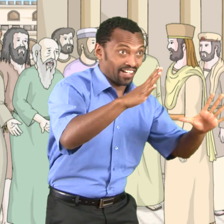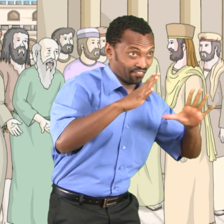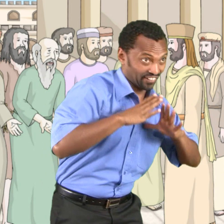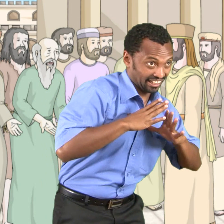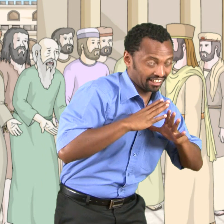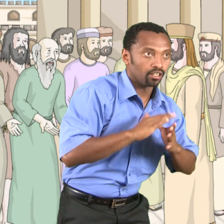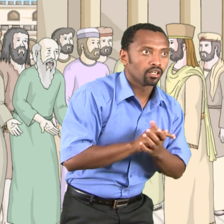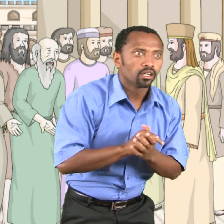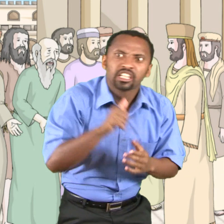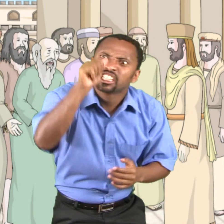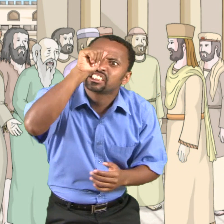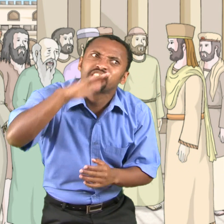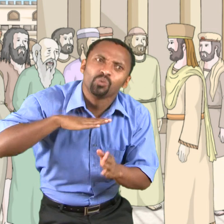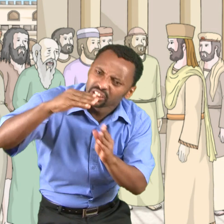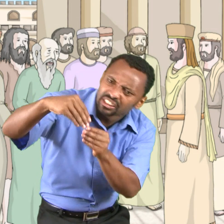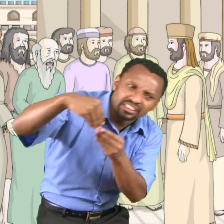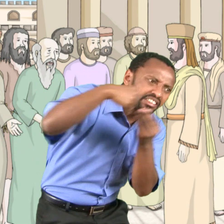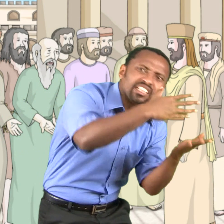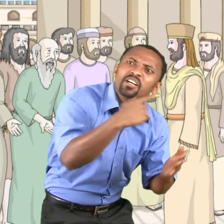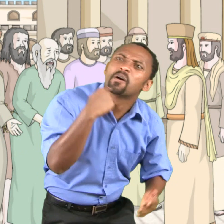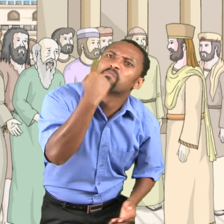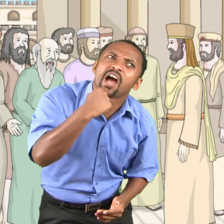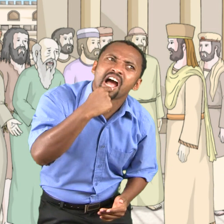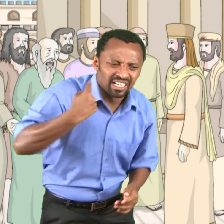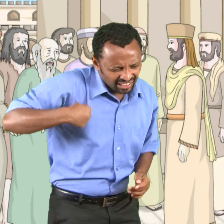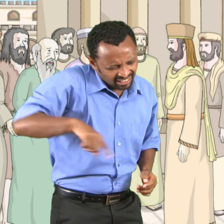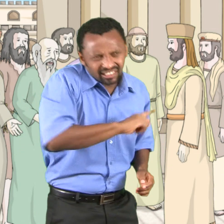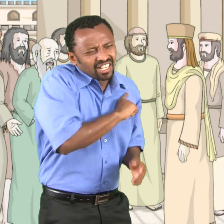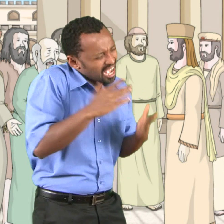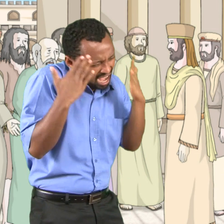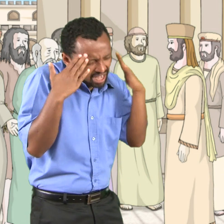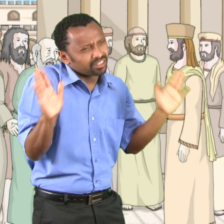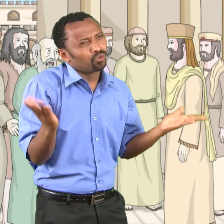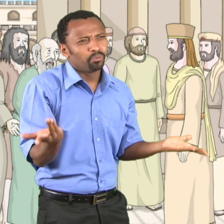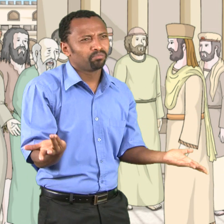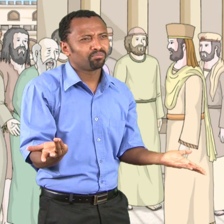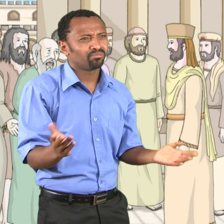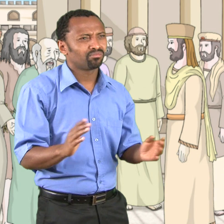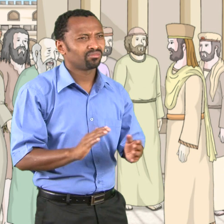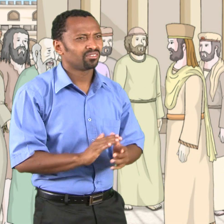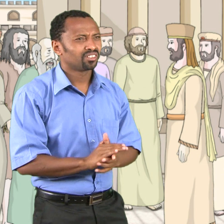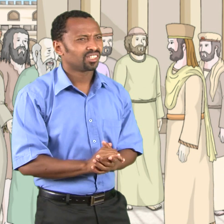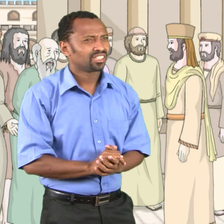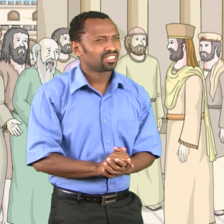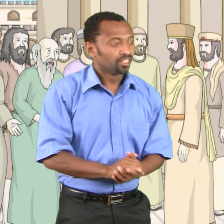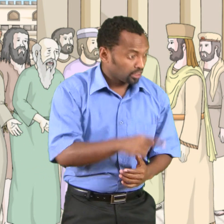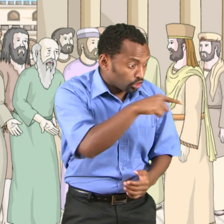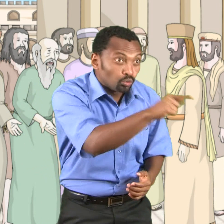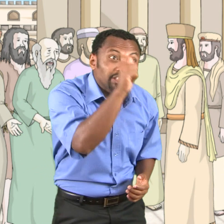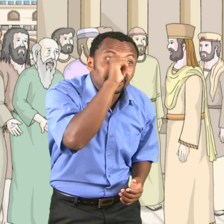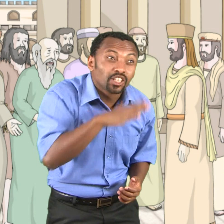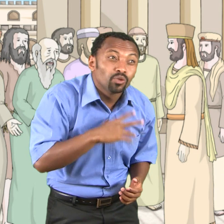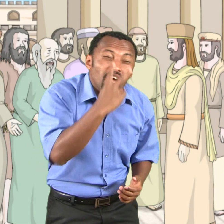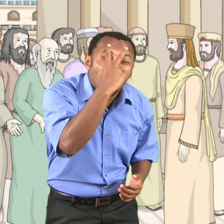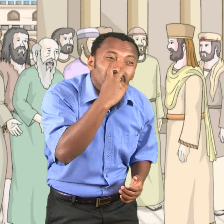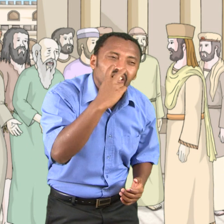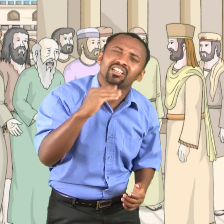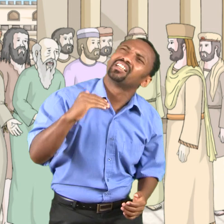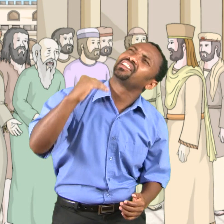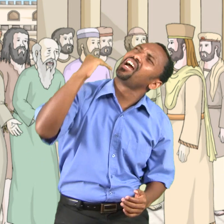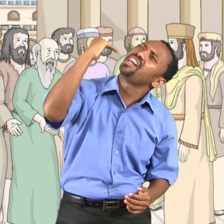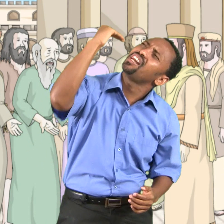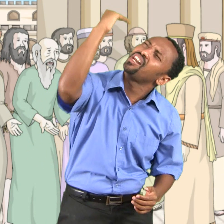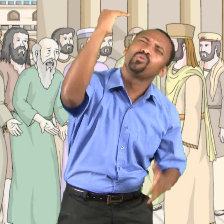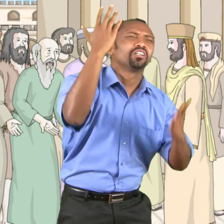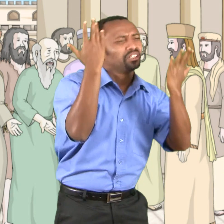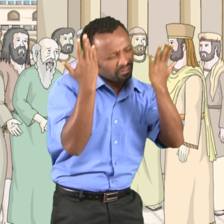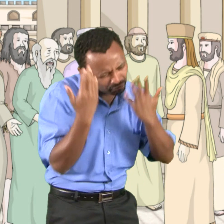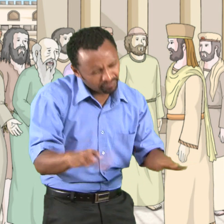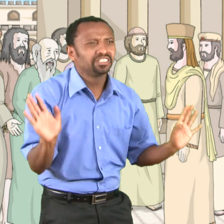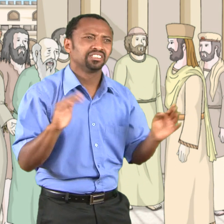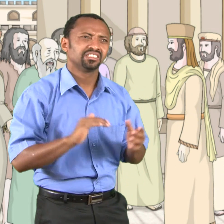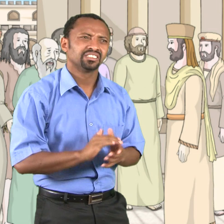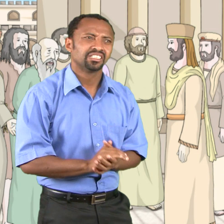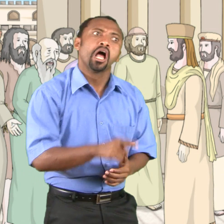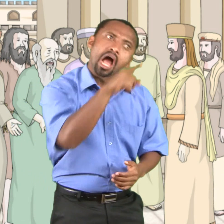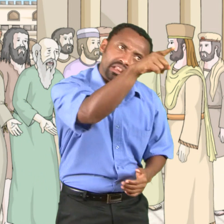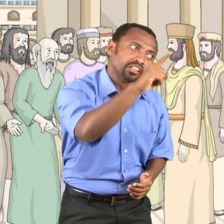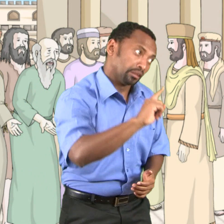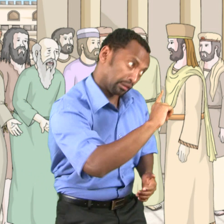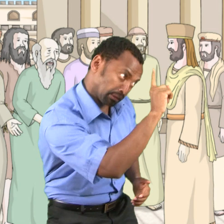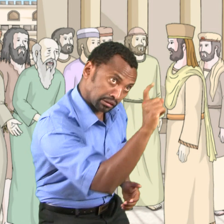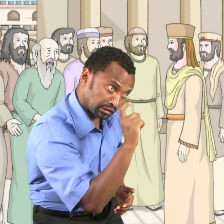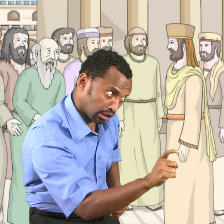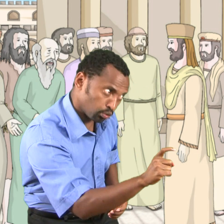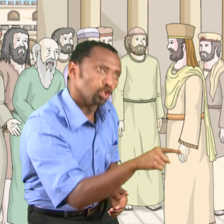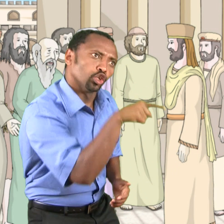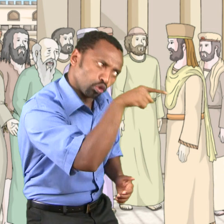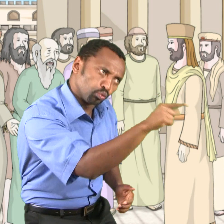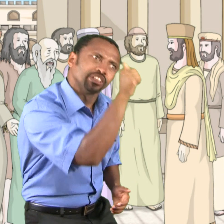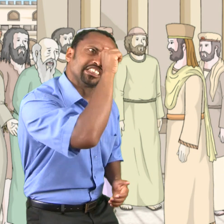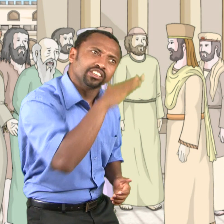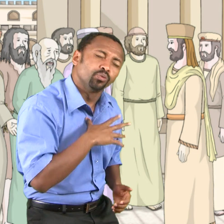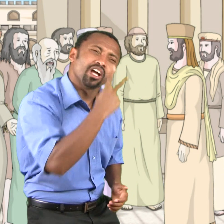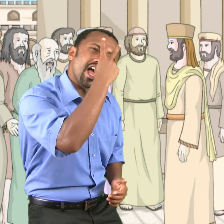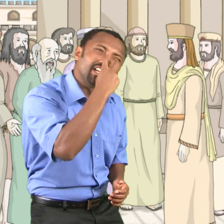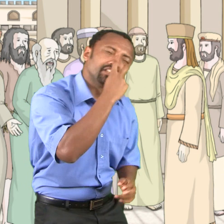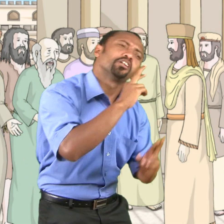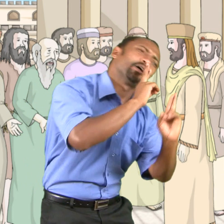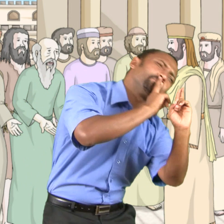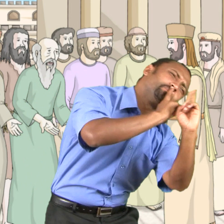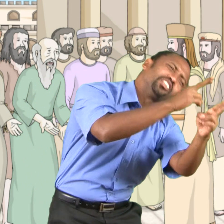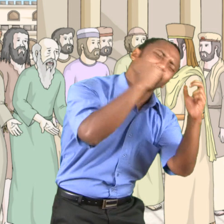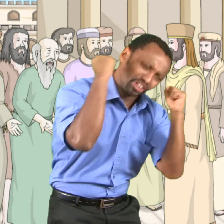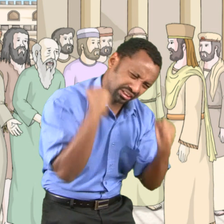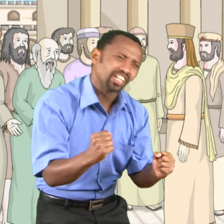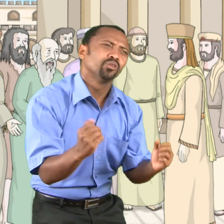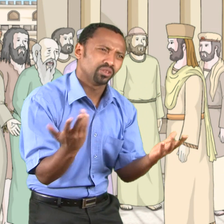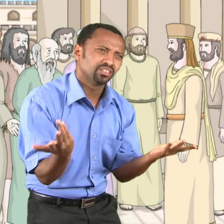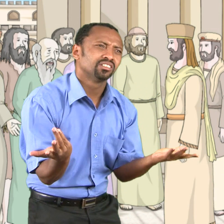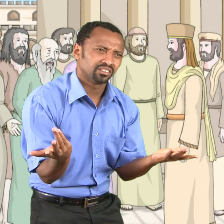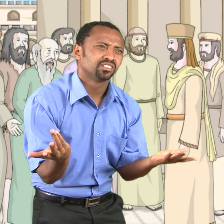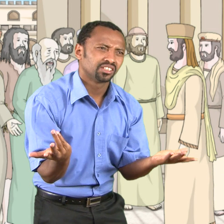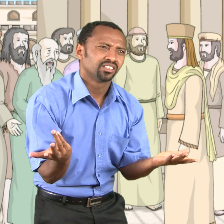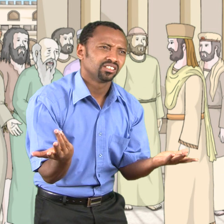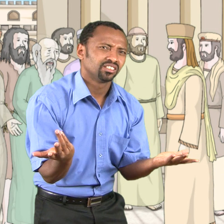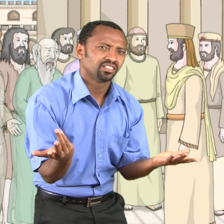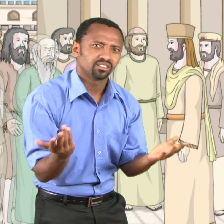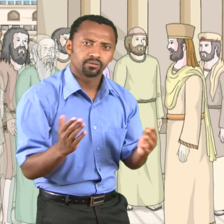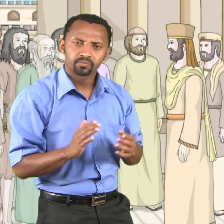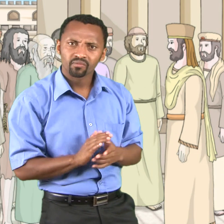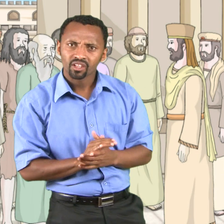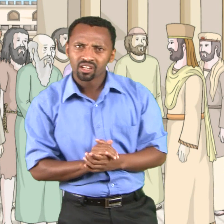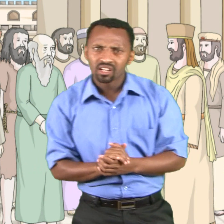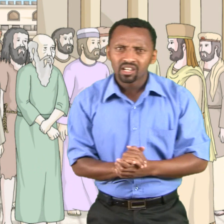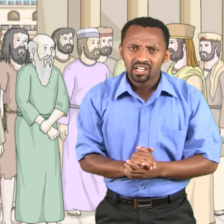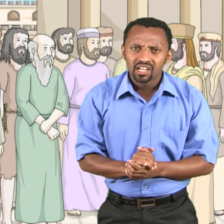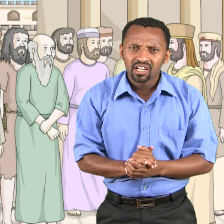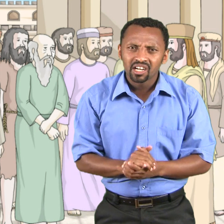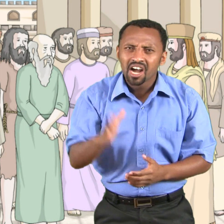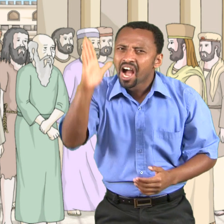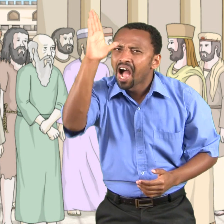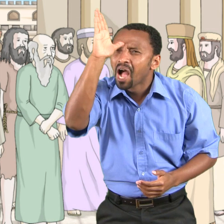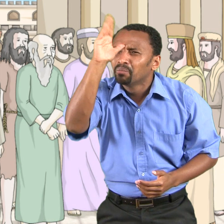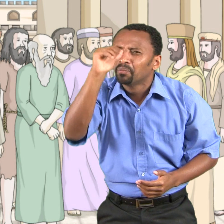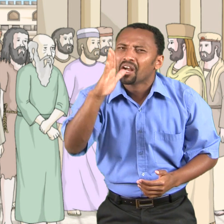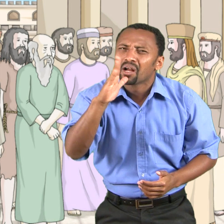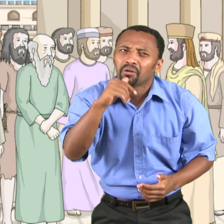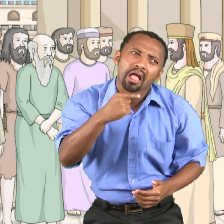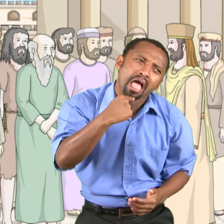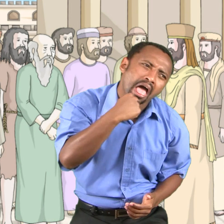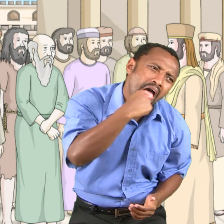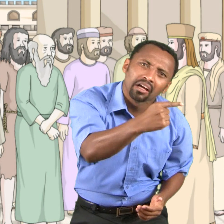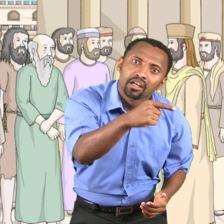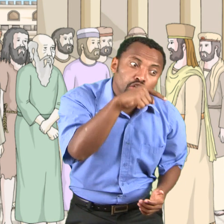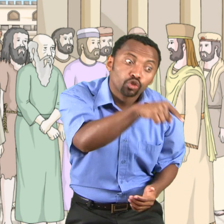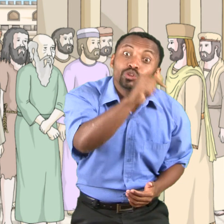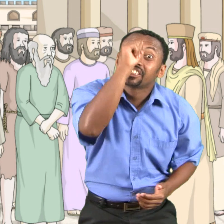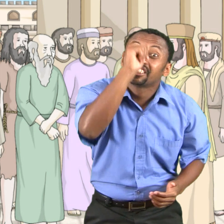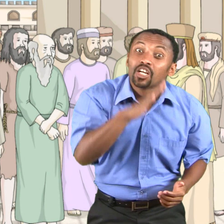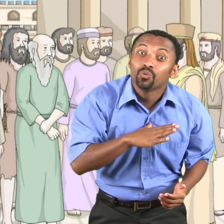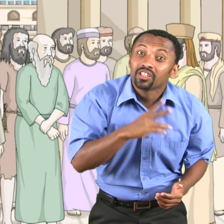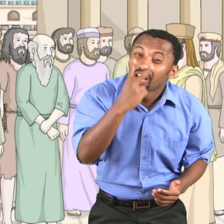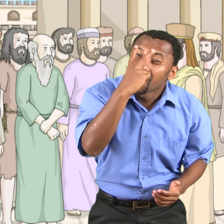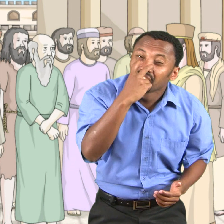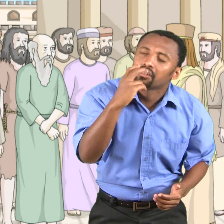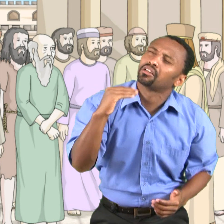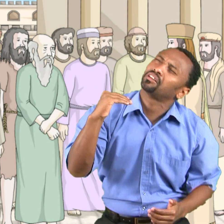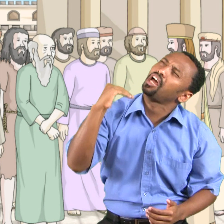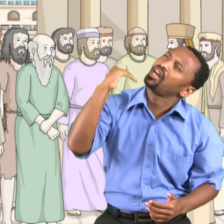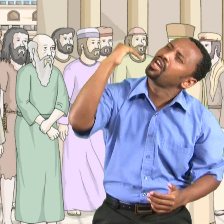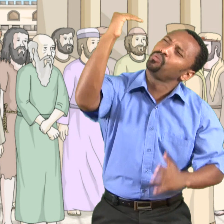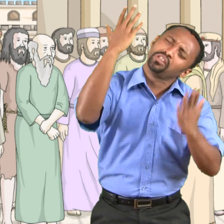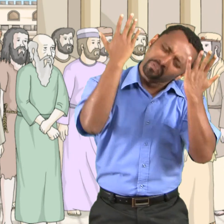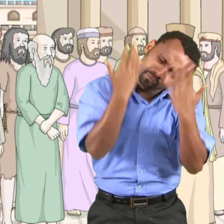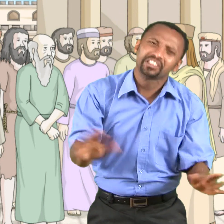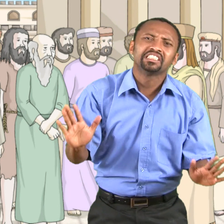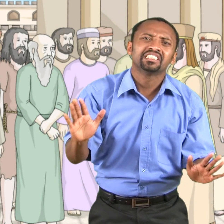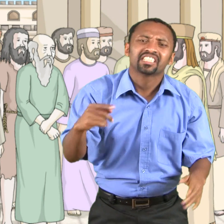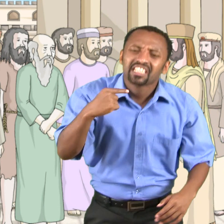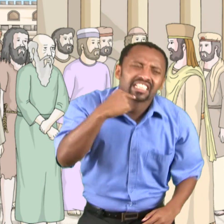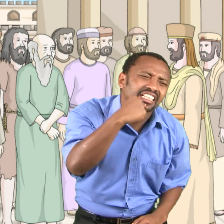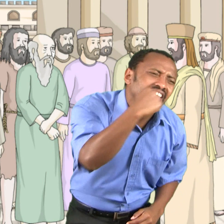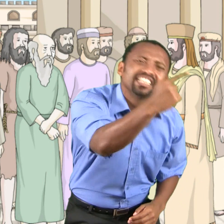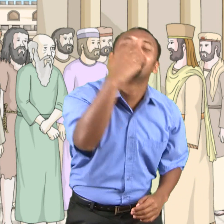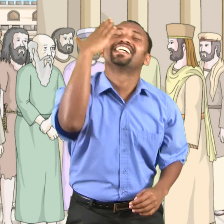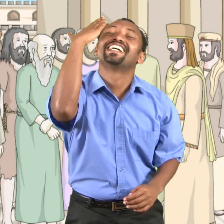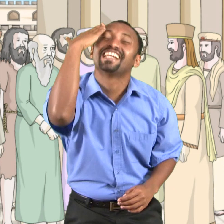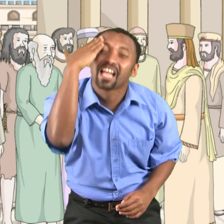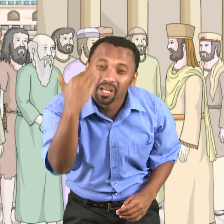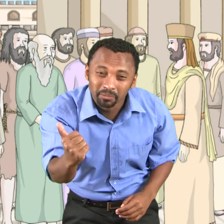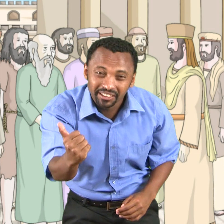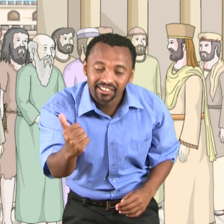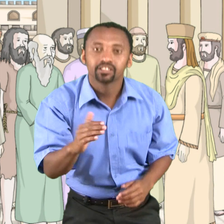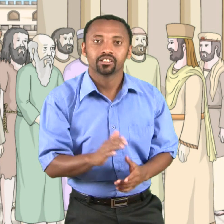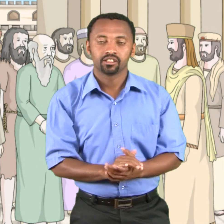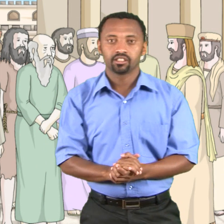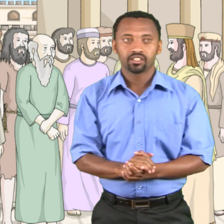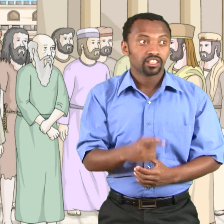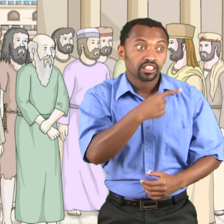But how he can now see or who opened his eyes, we do not know. Ask him. He is old enough to speak for himself.”